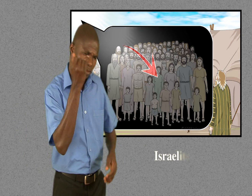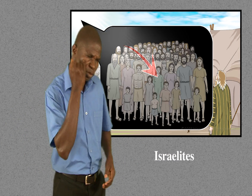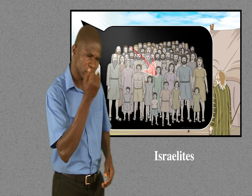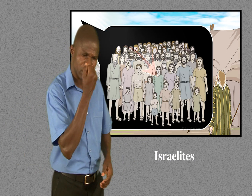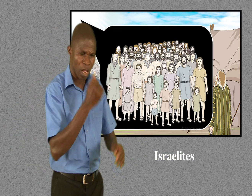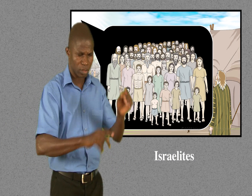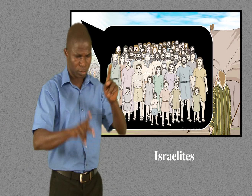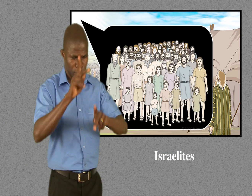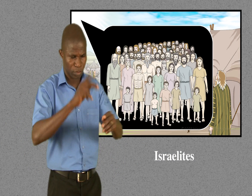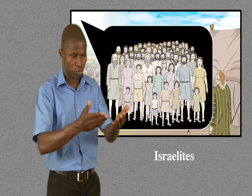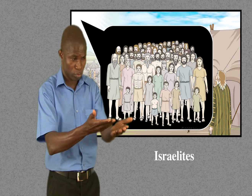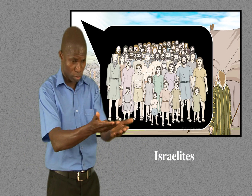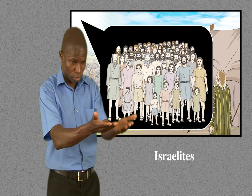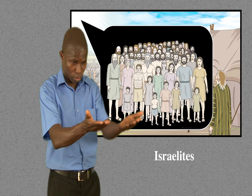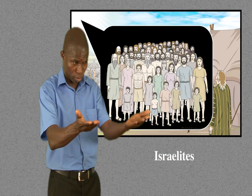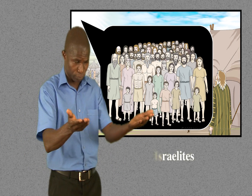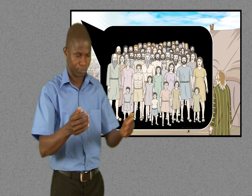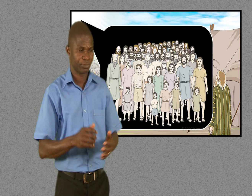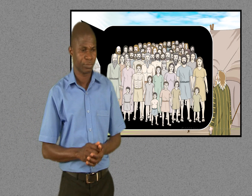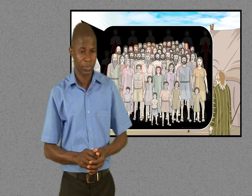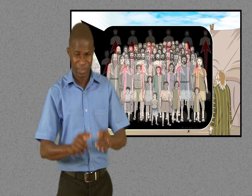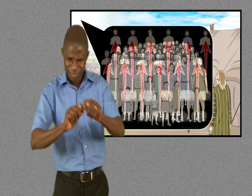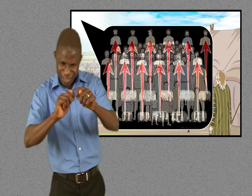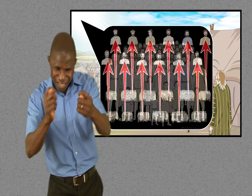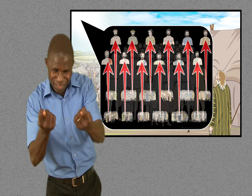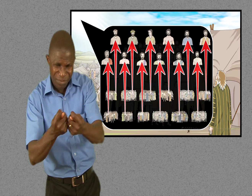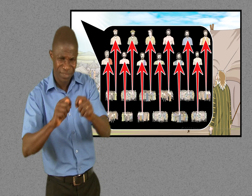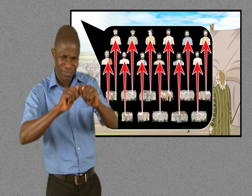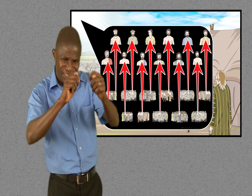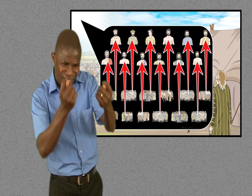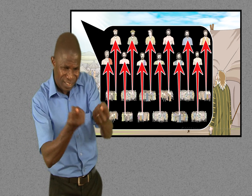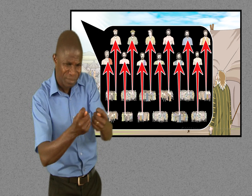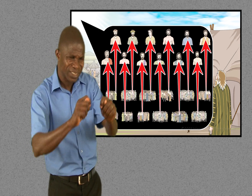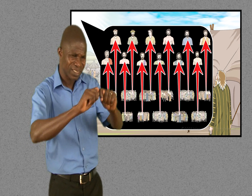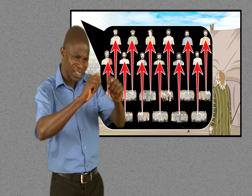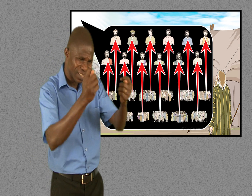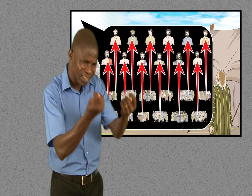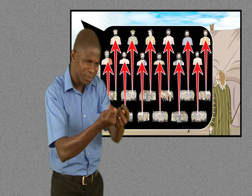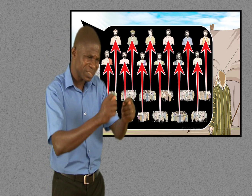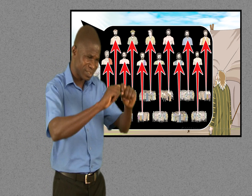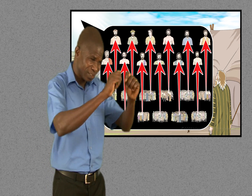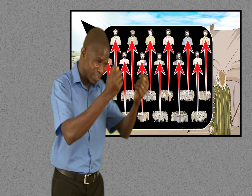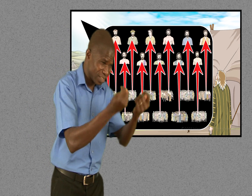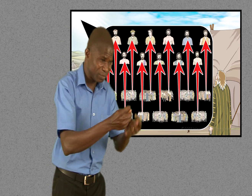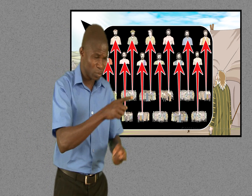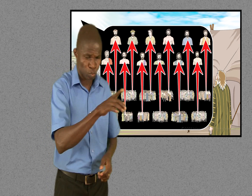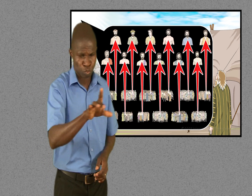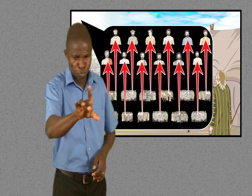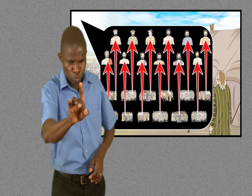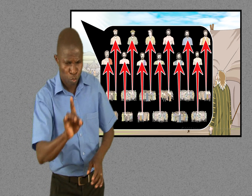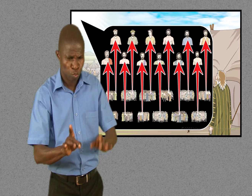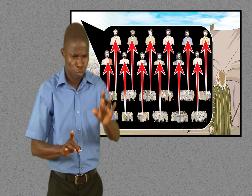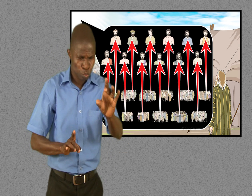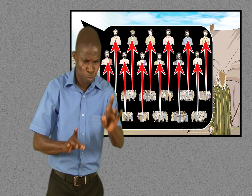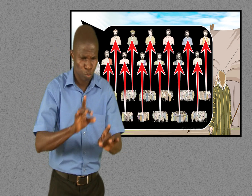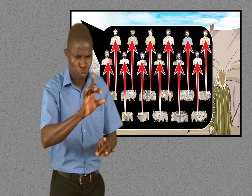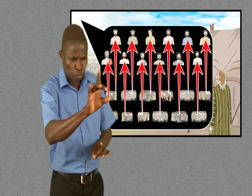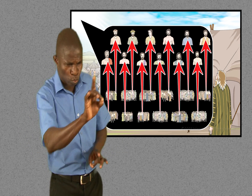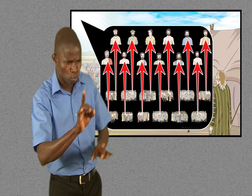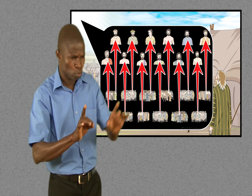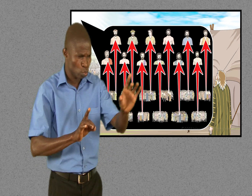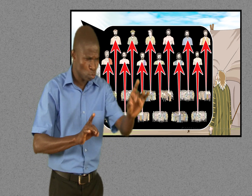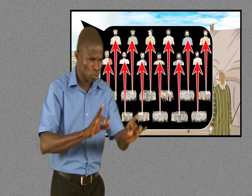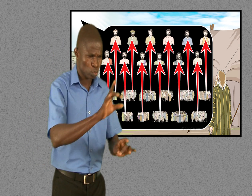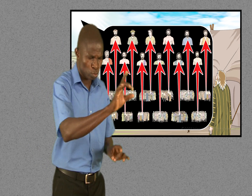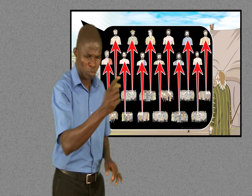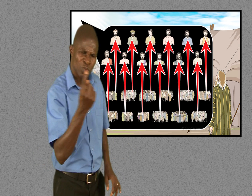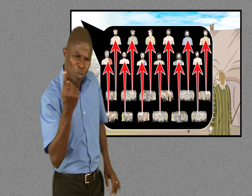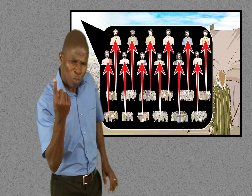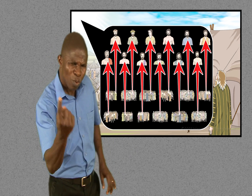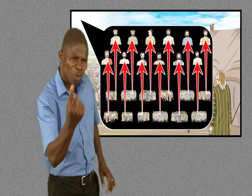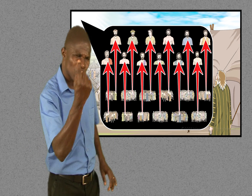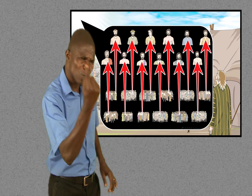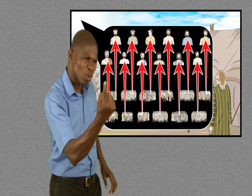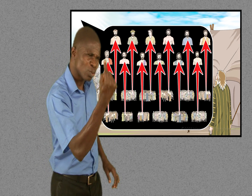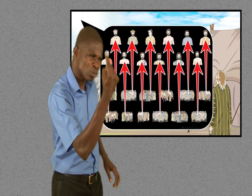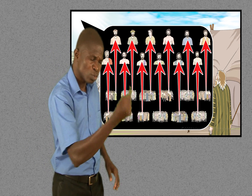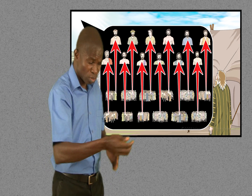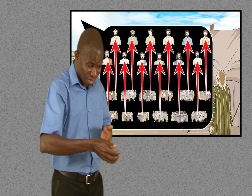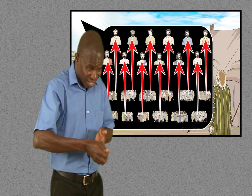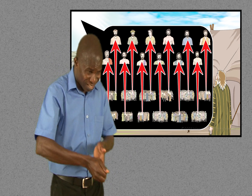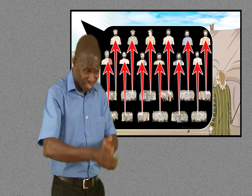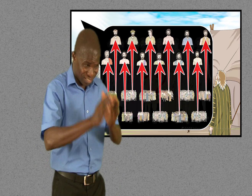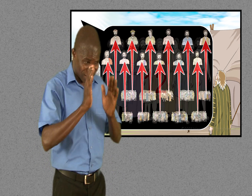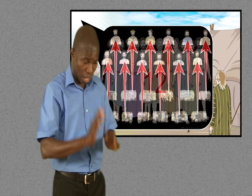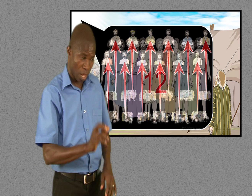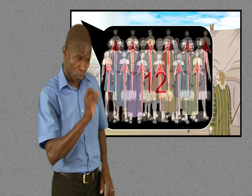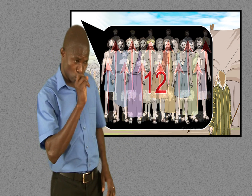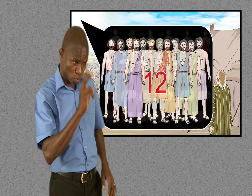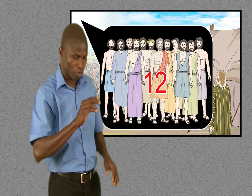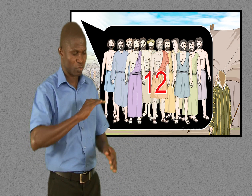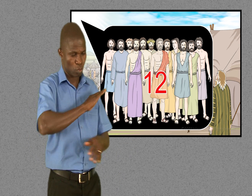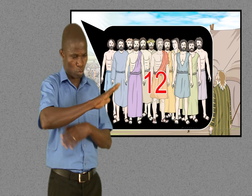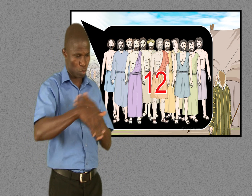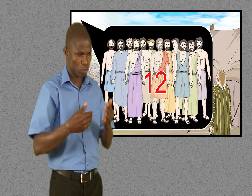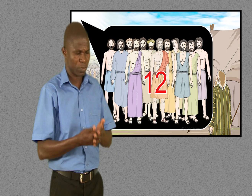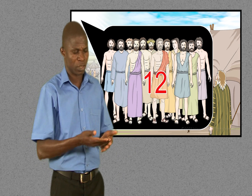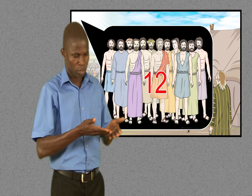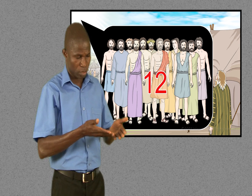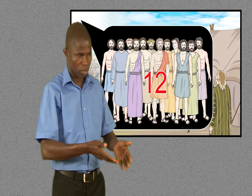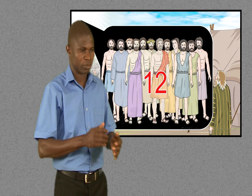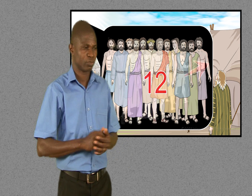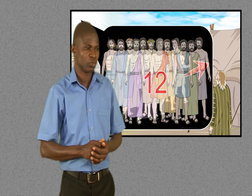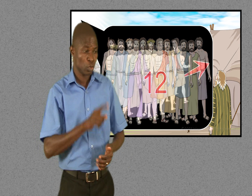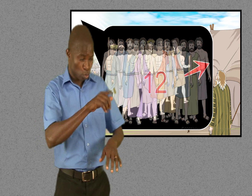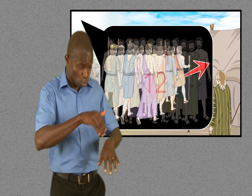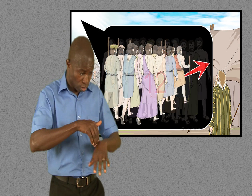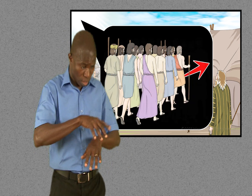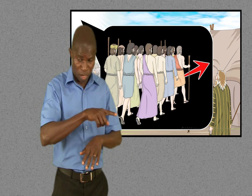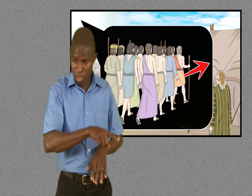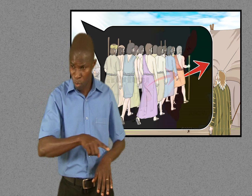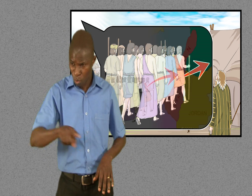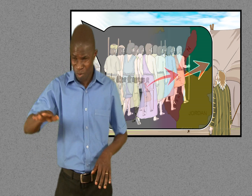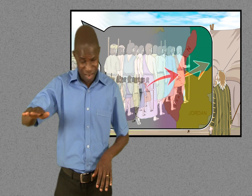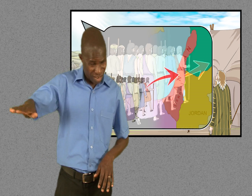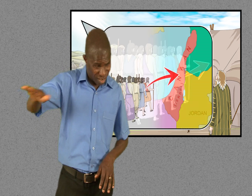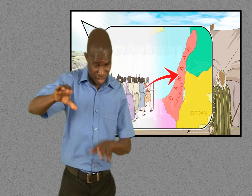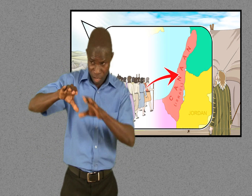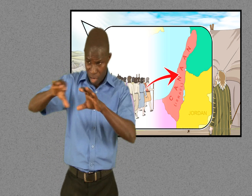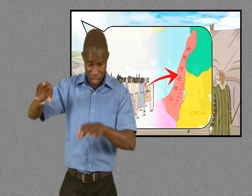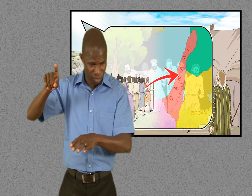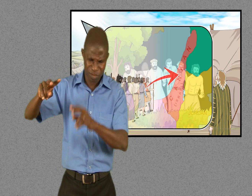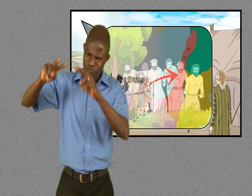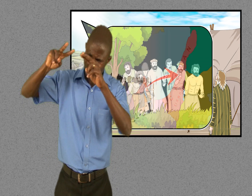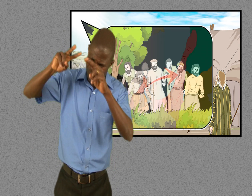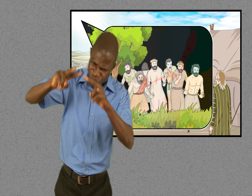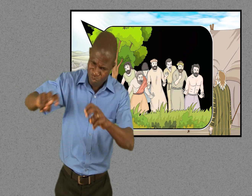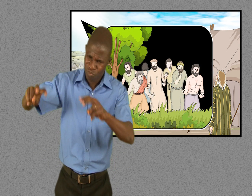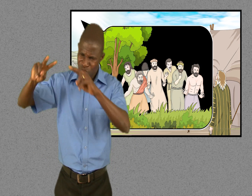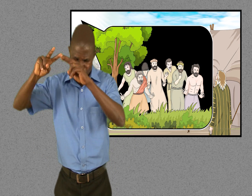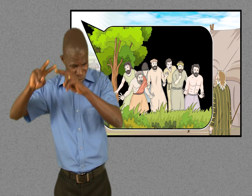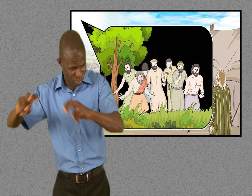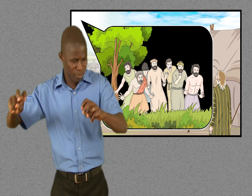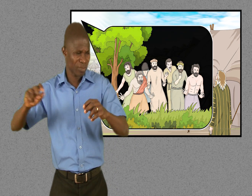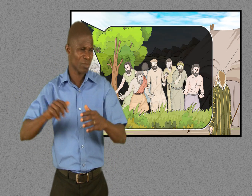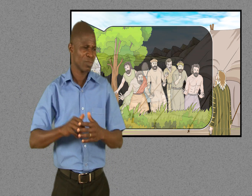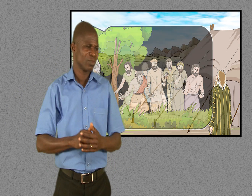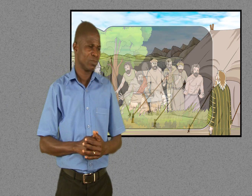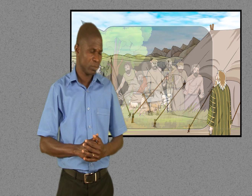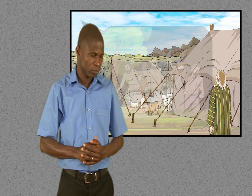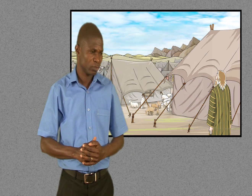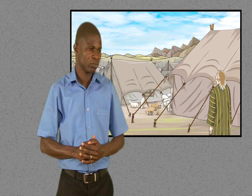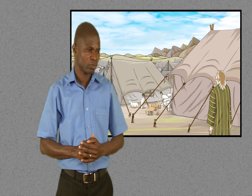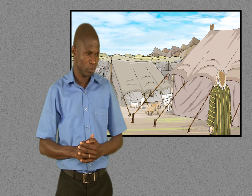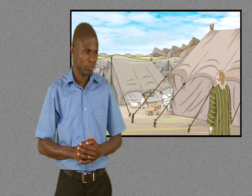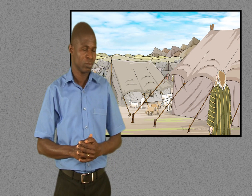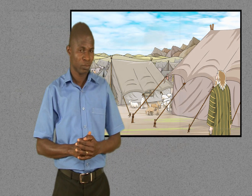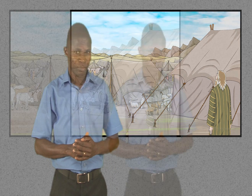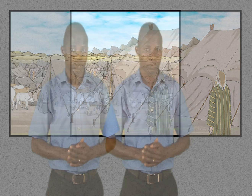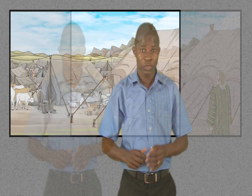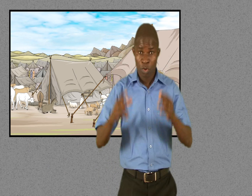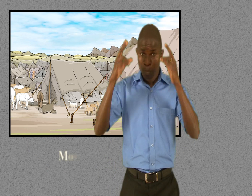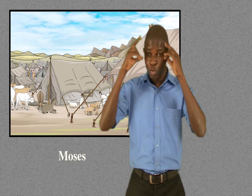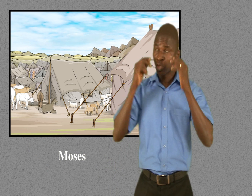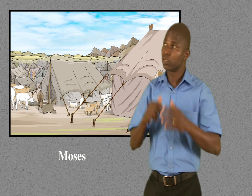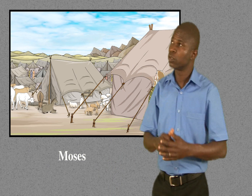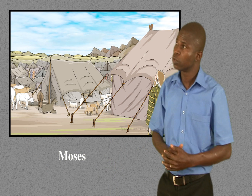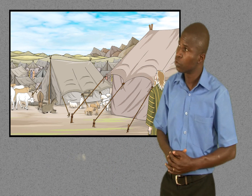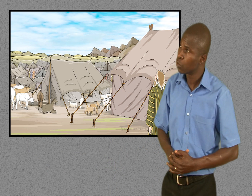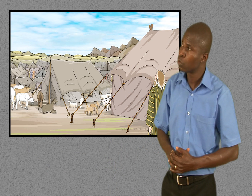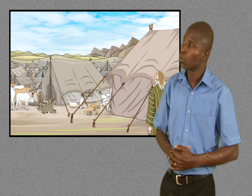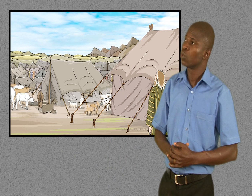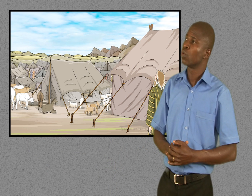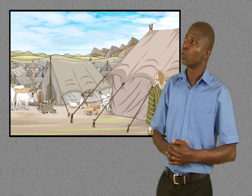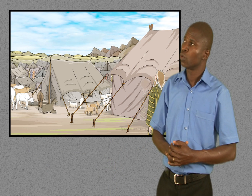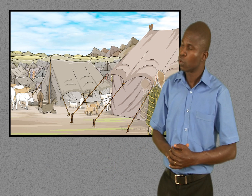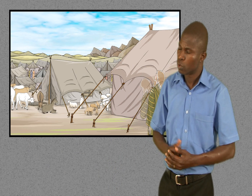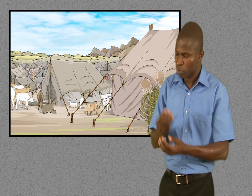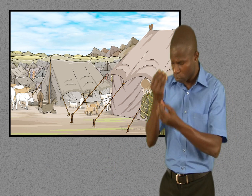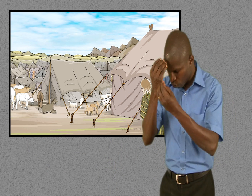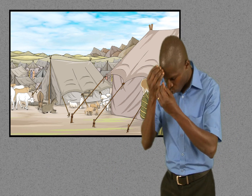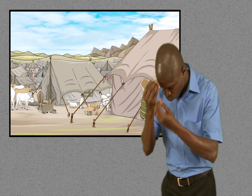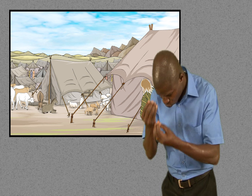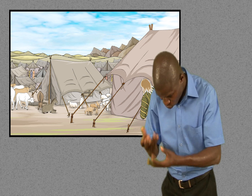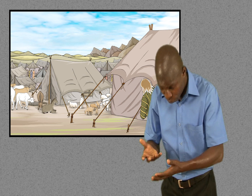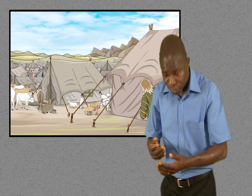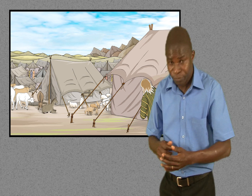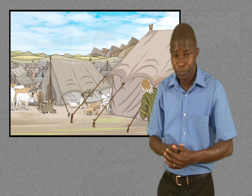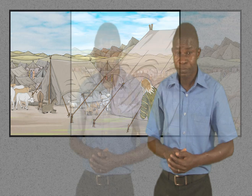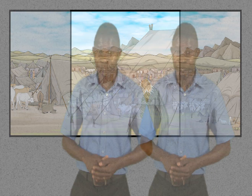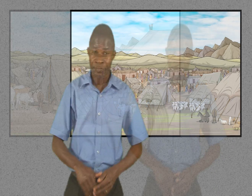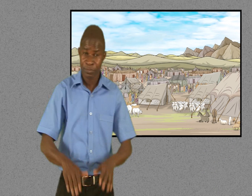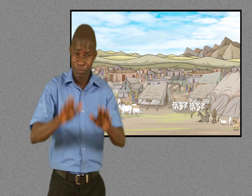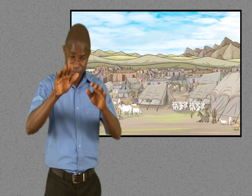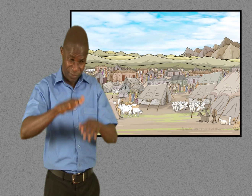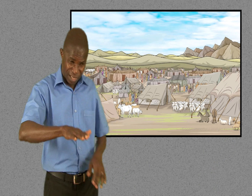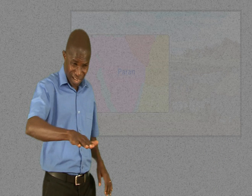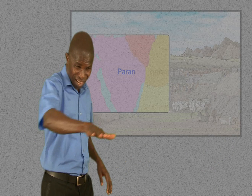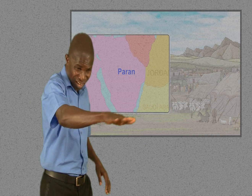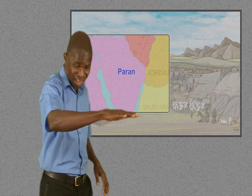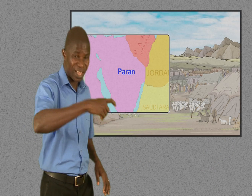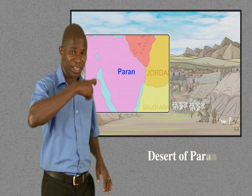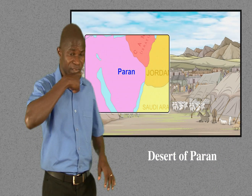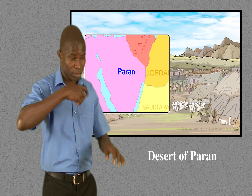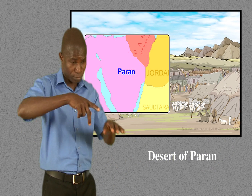From each of their fathers’ tribes send one man who is a leader among them.”